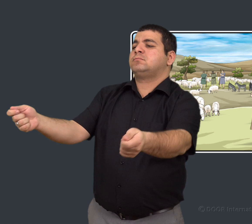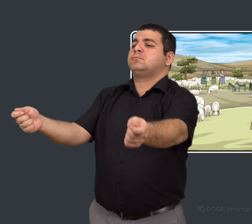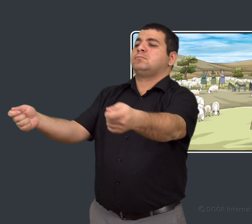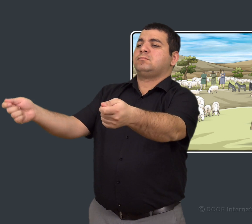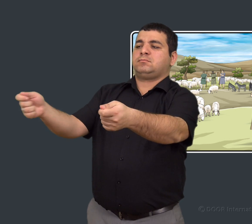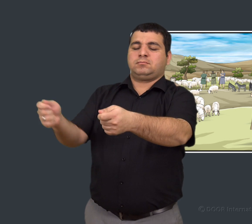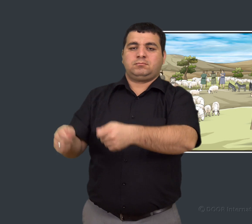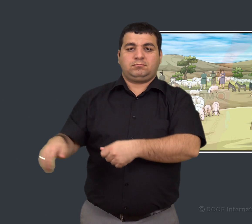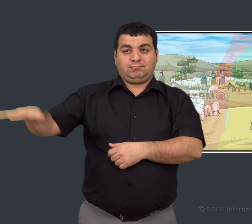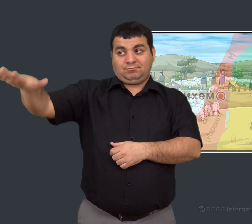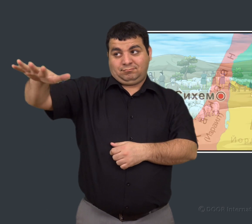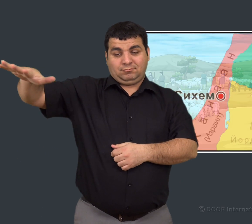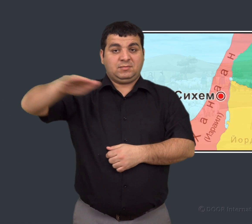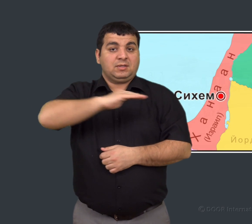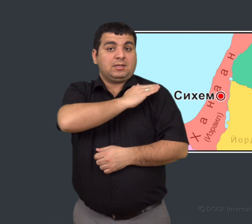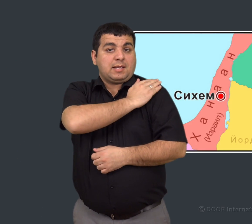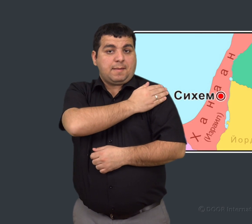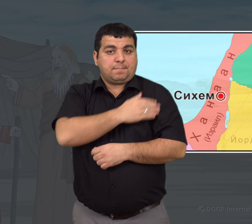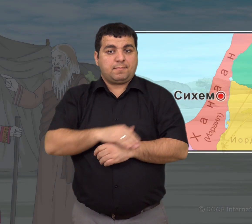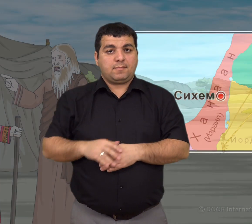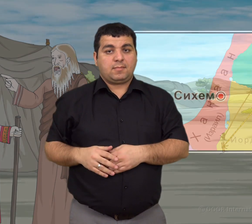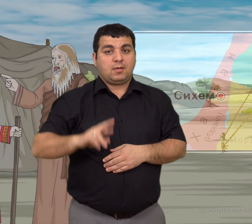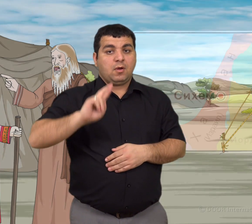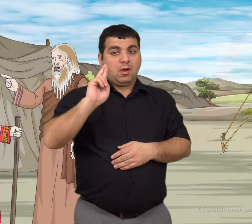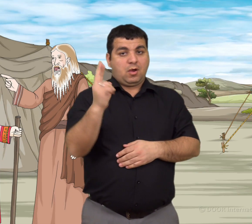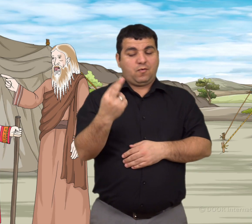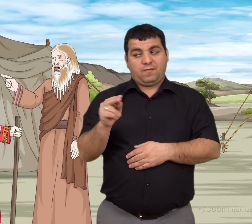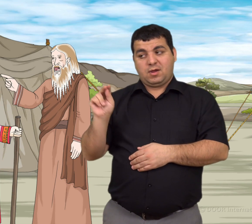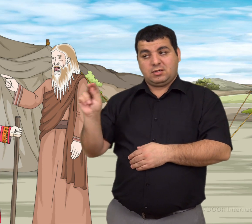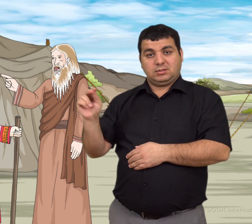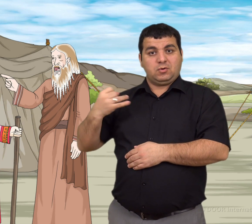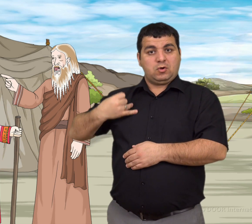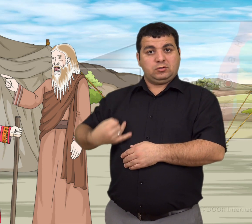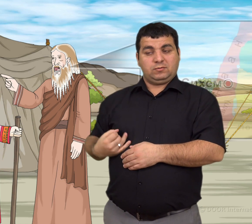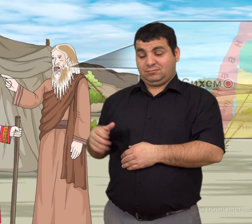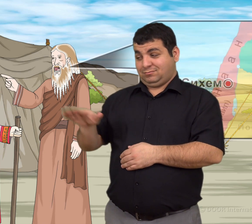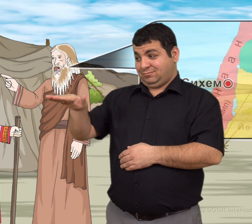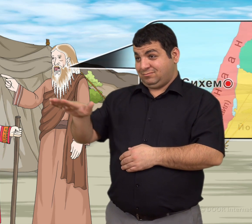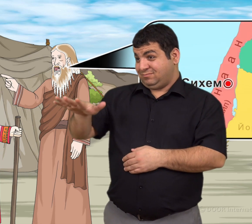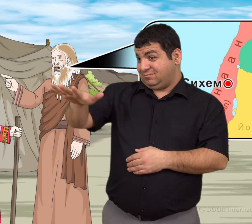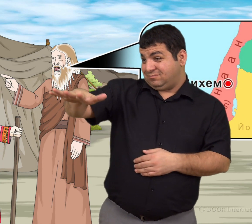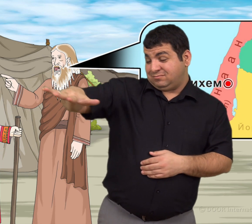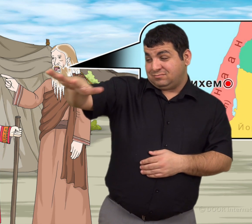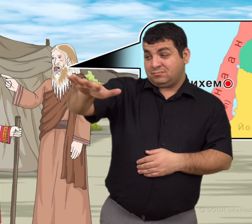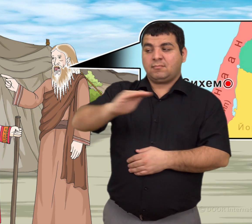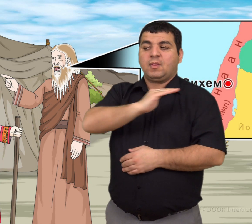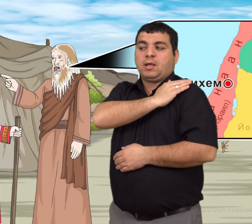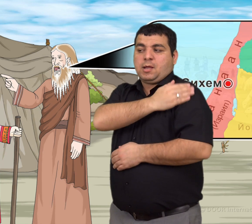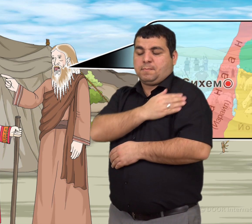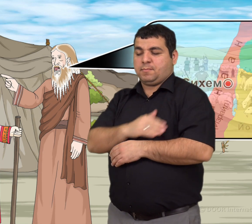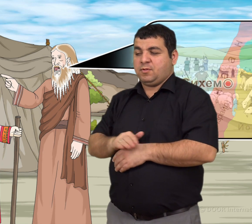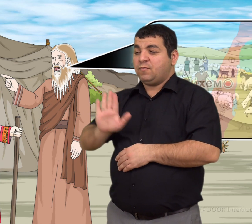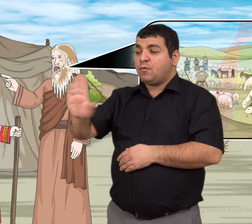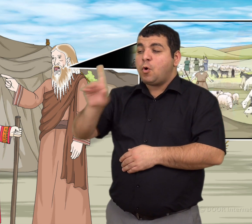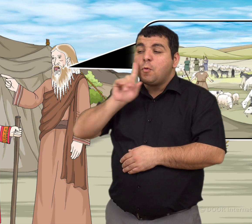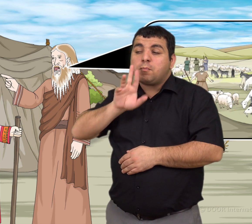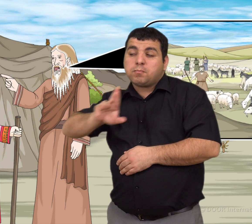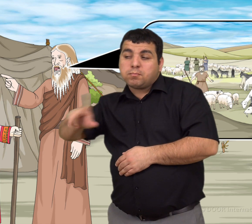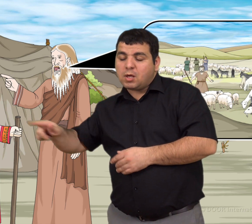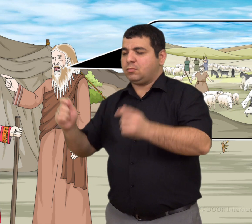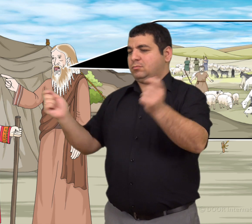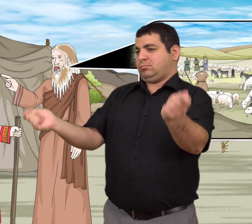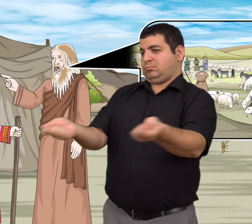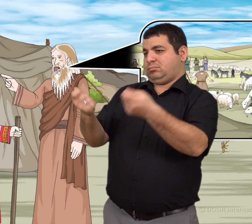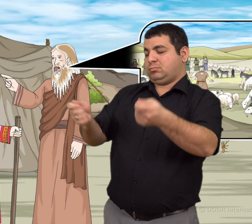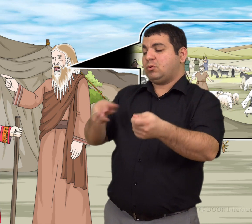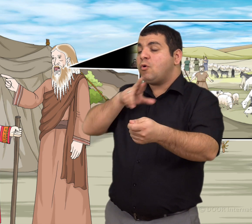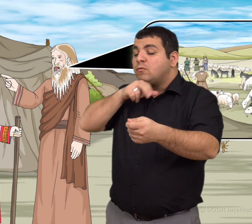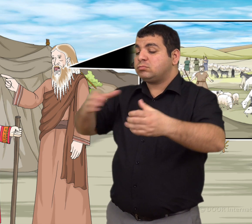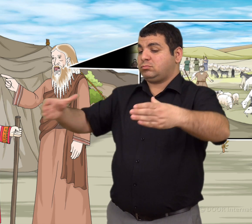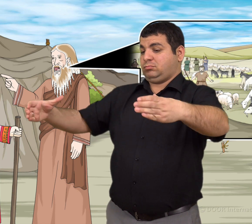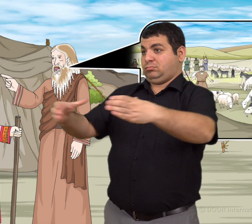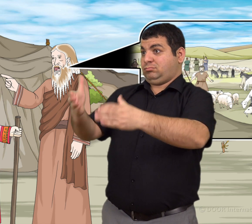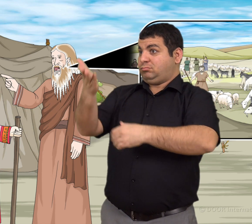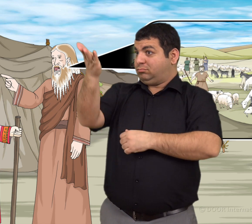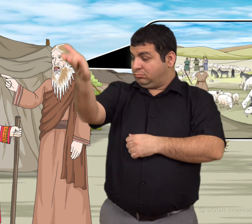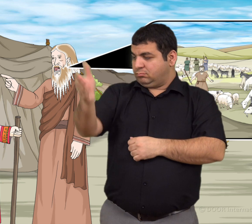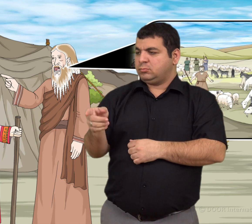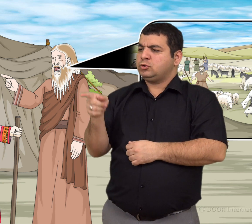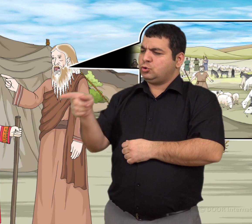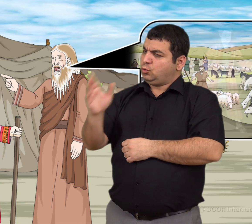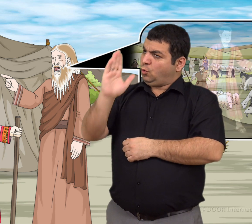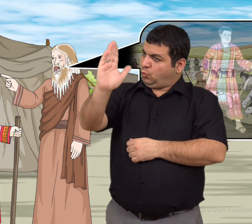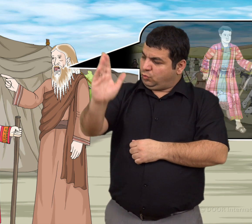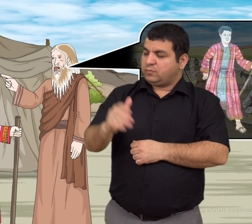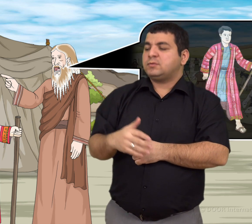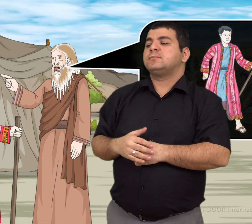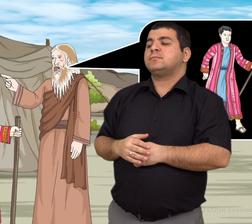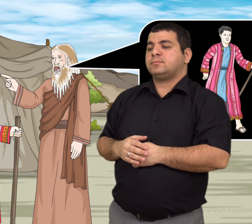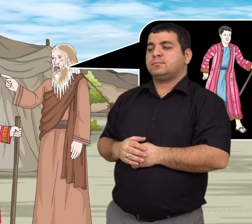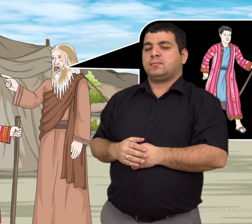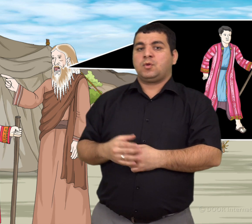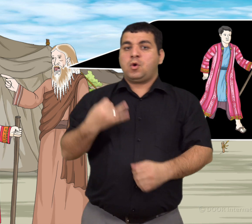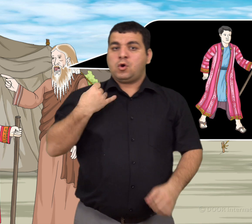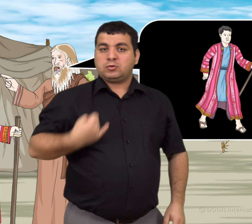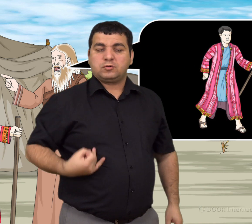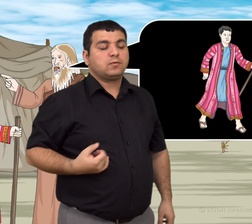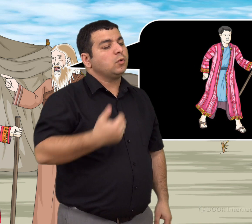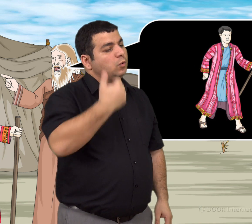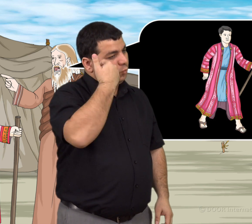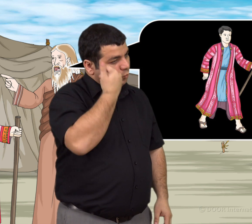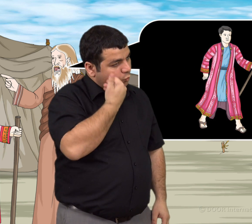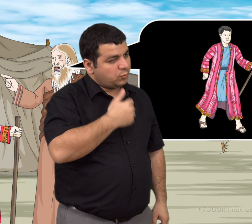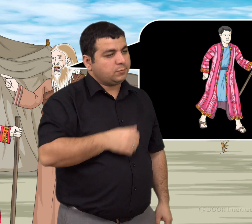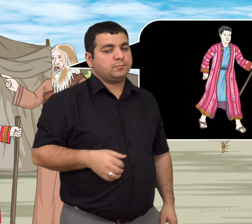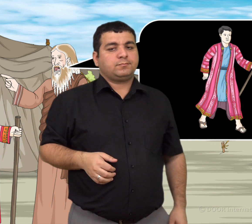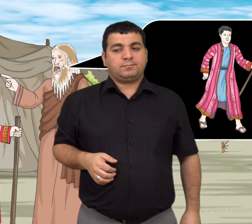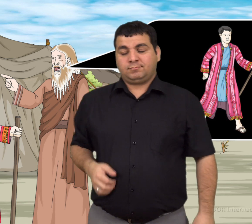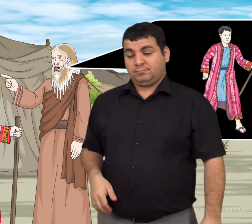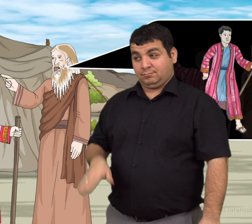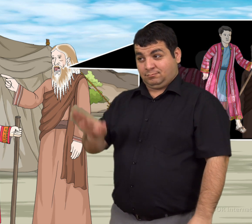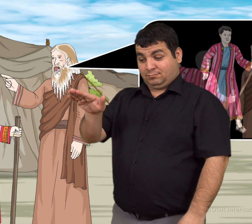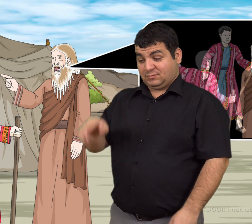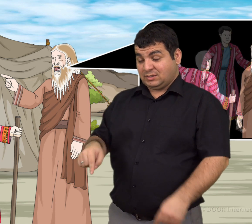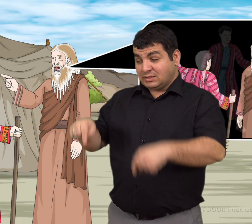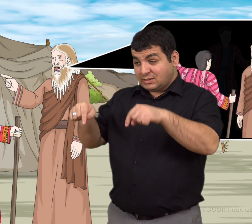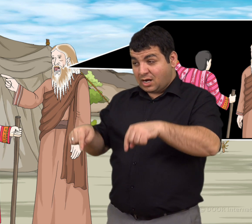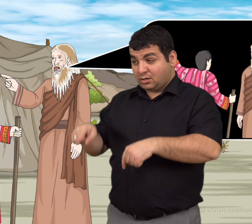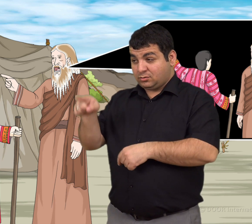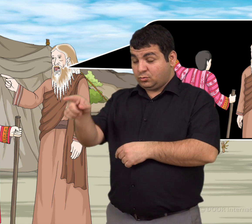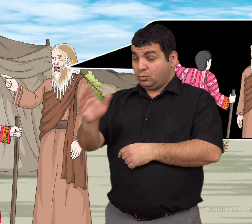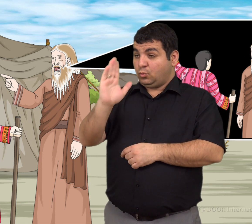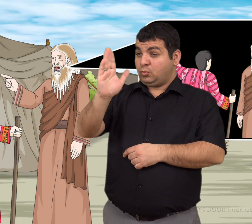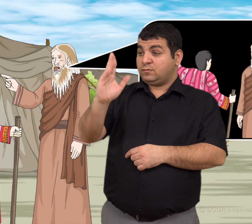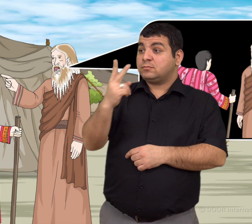Israel said to him, “Are not your brothers pasturing the flocks at Shechem? Get ready; I am sending you to them.”